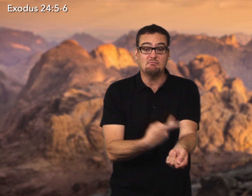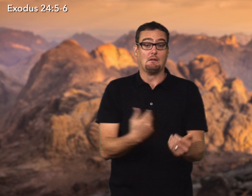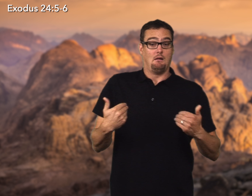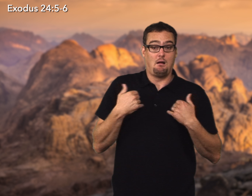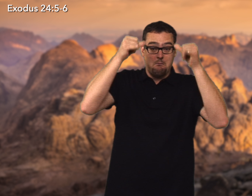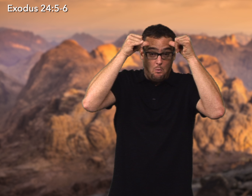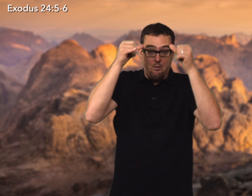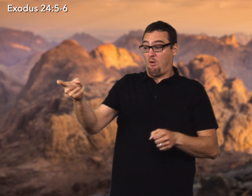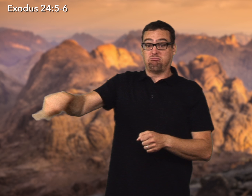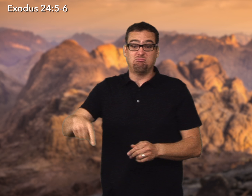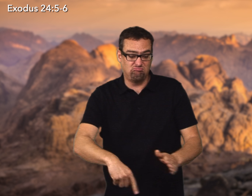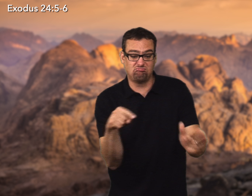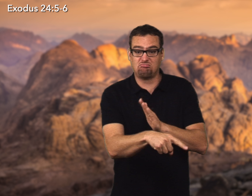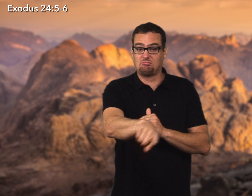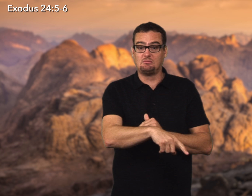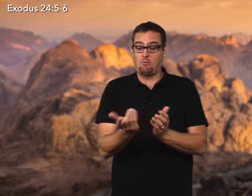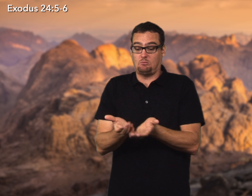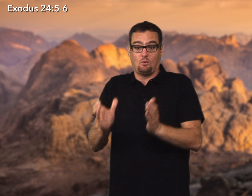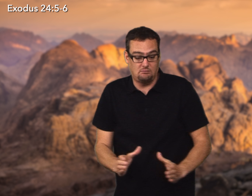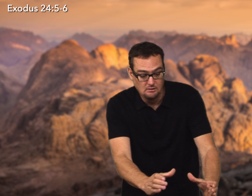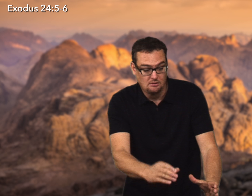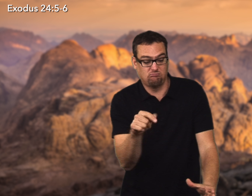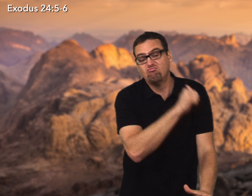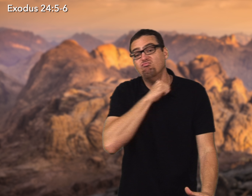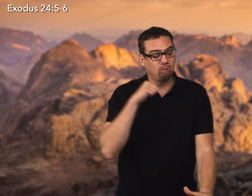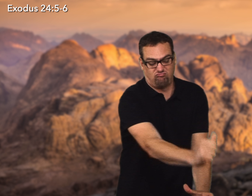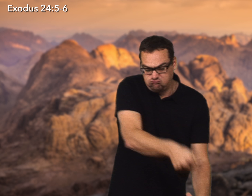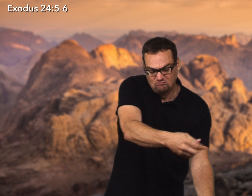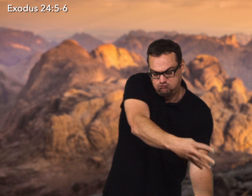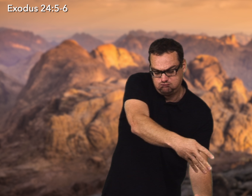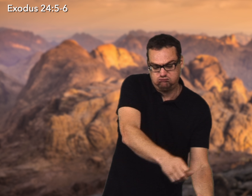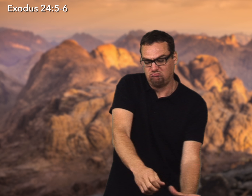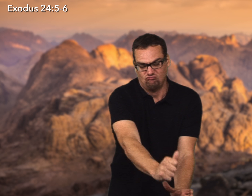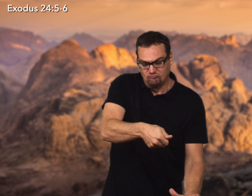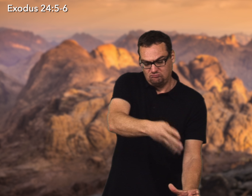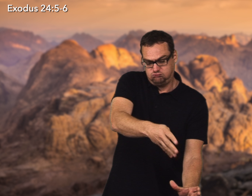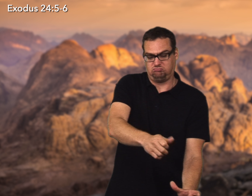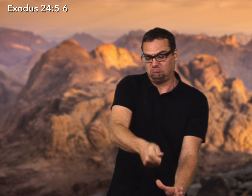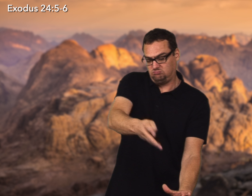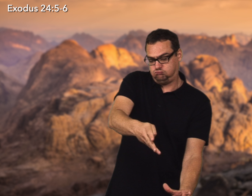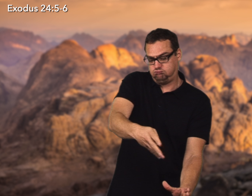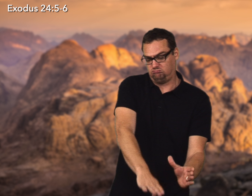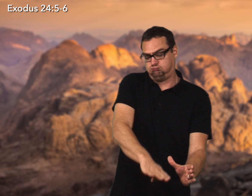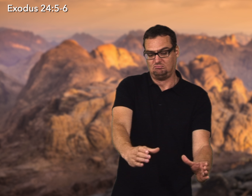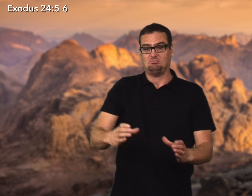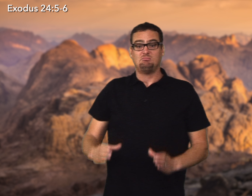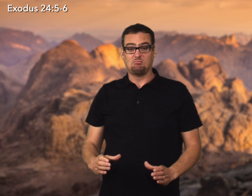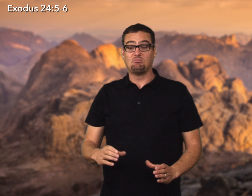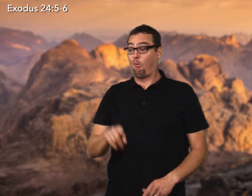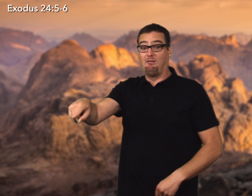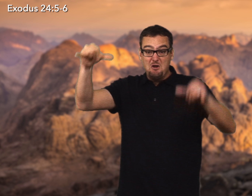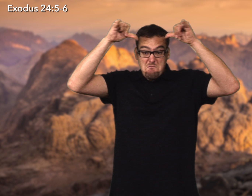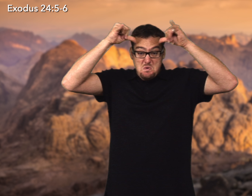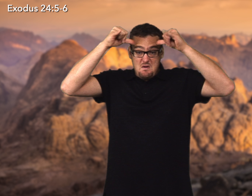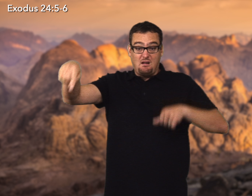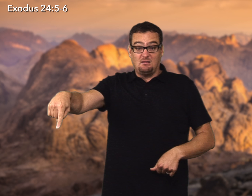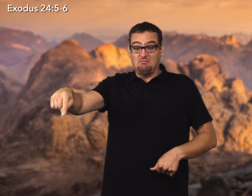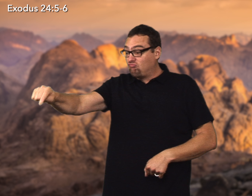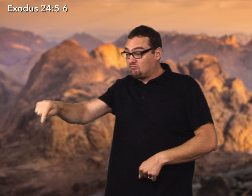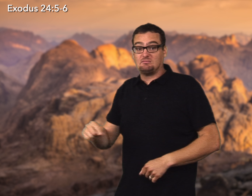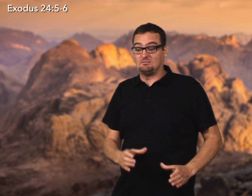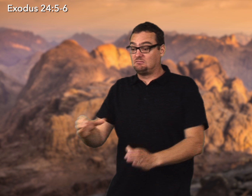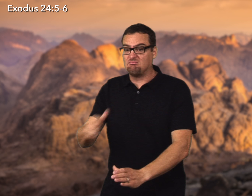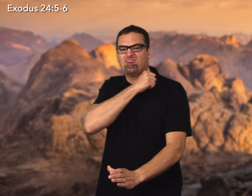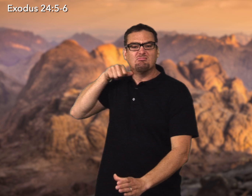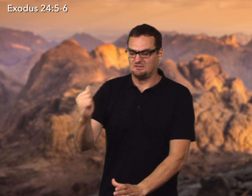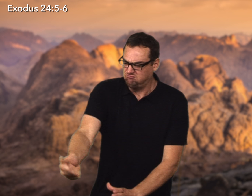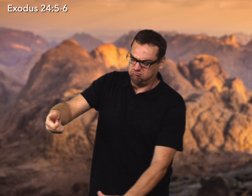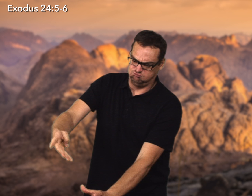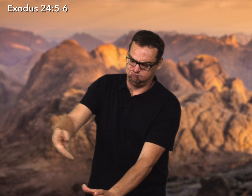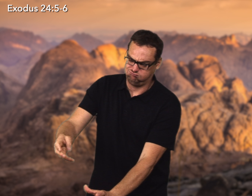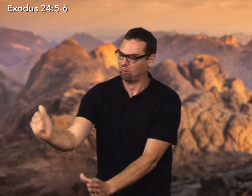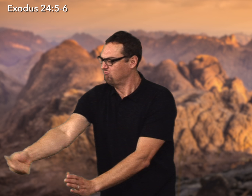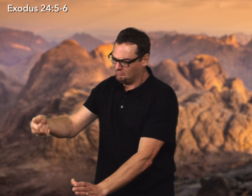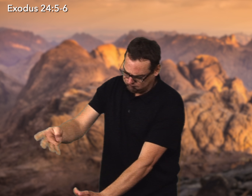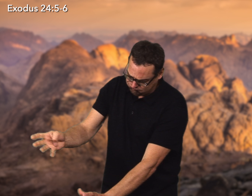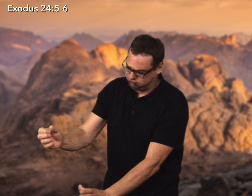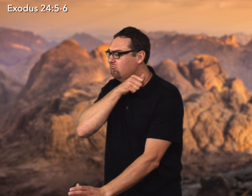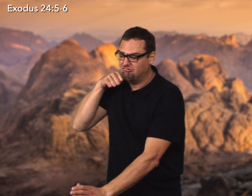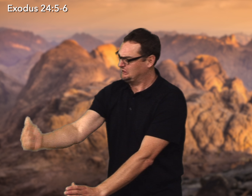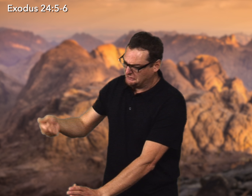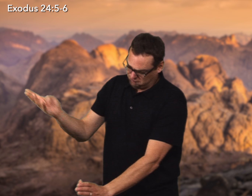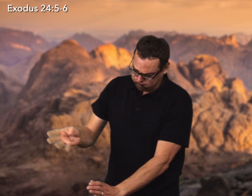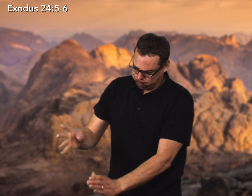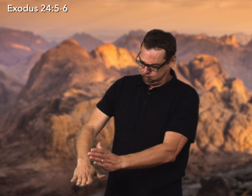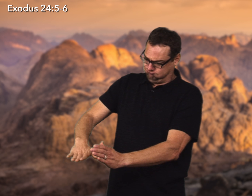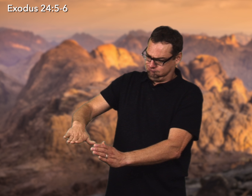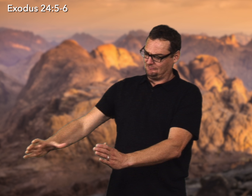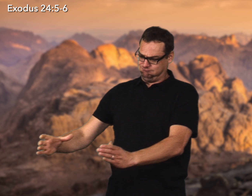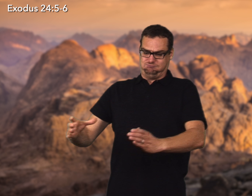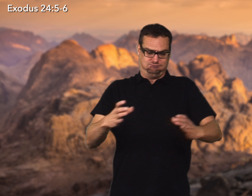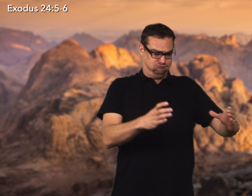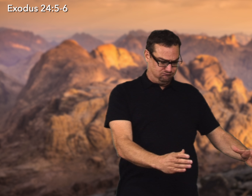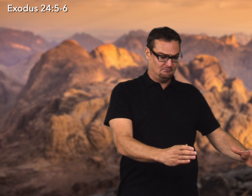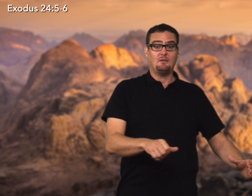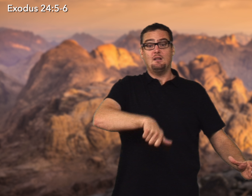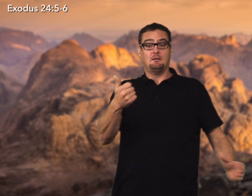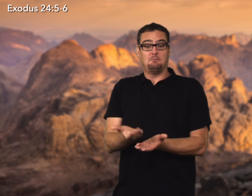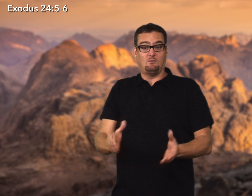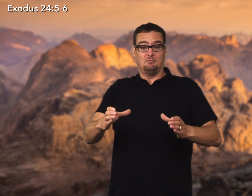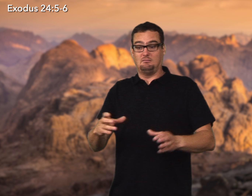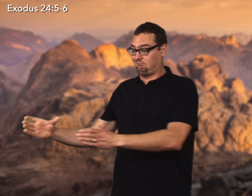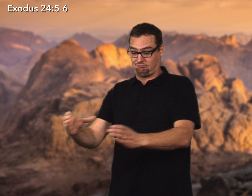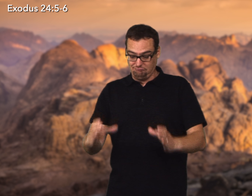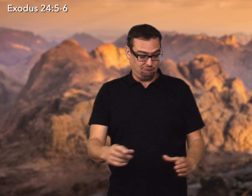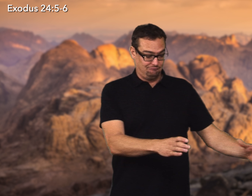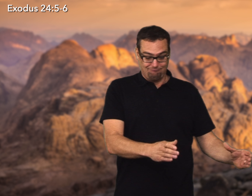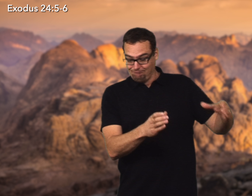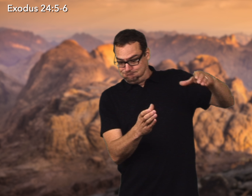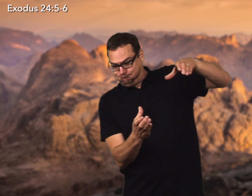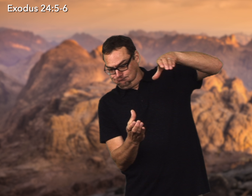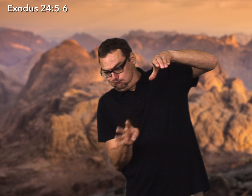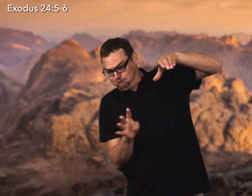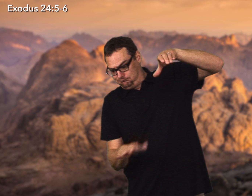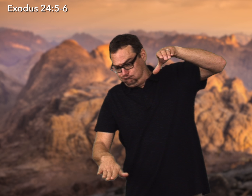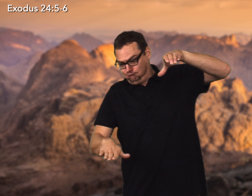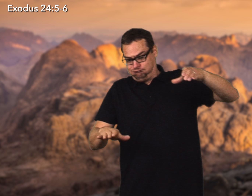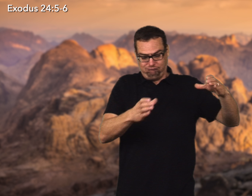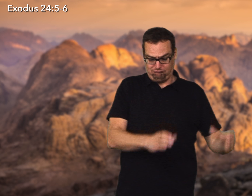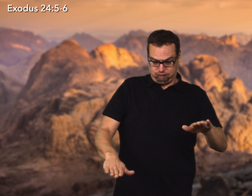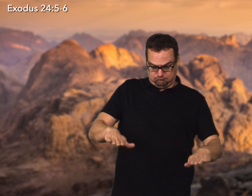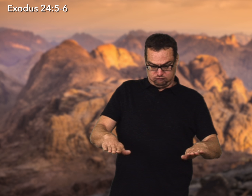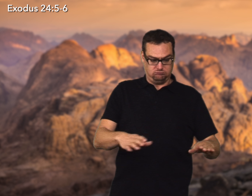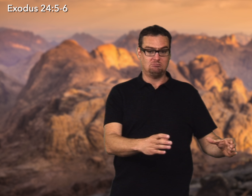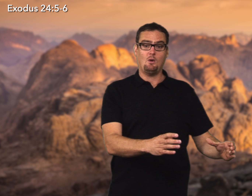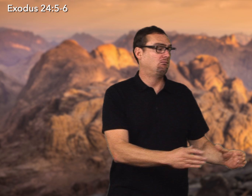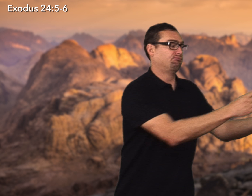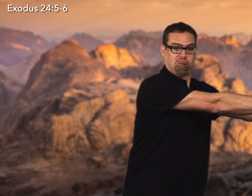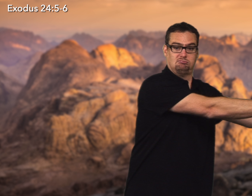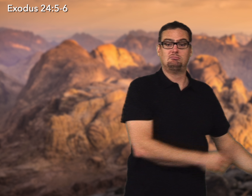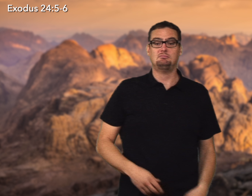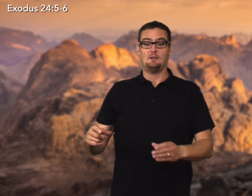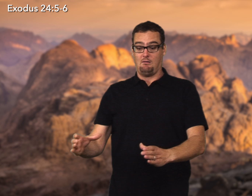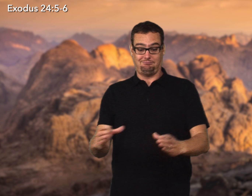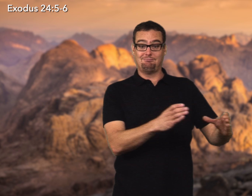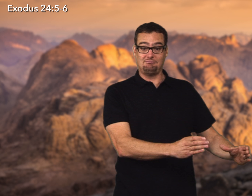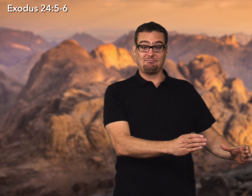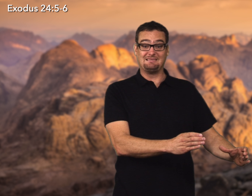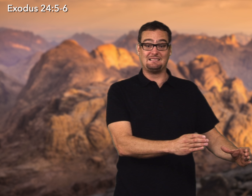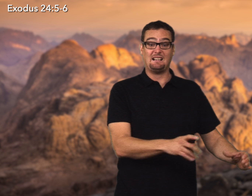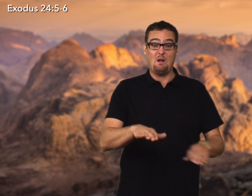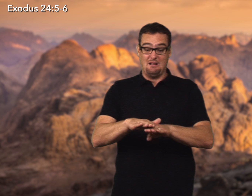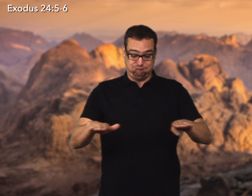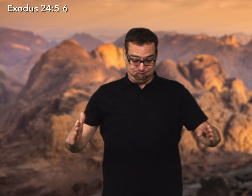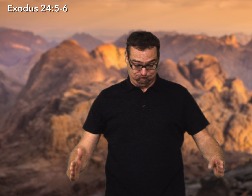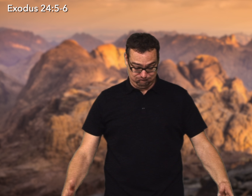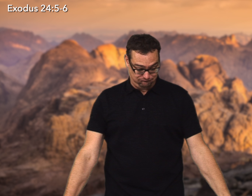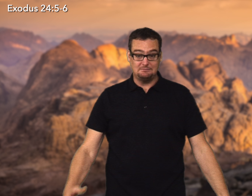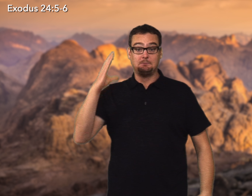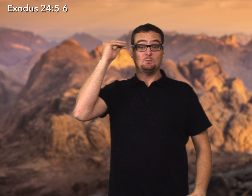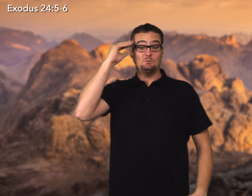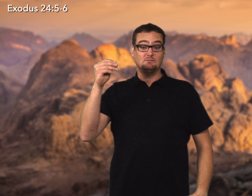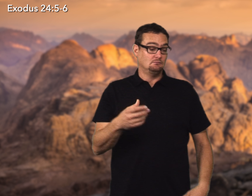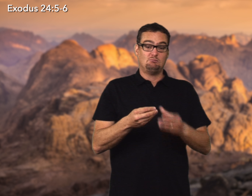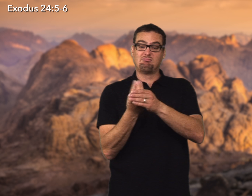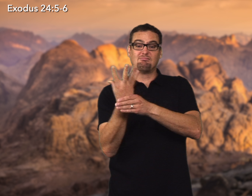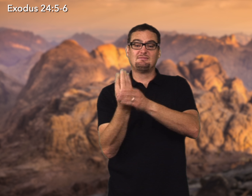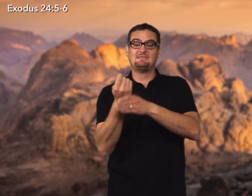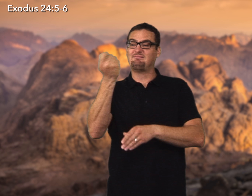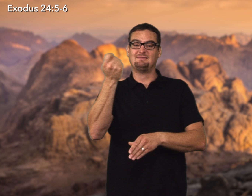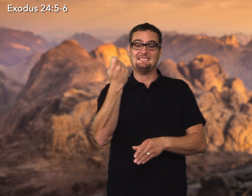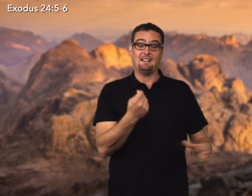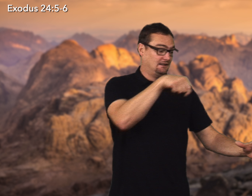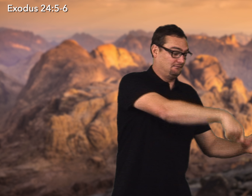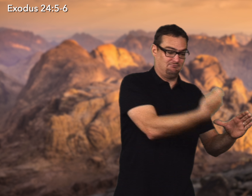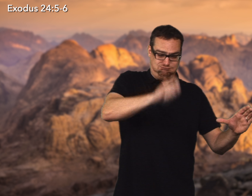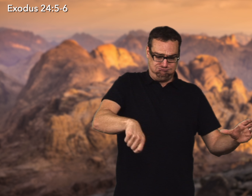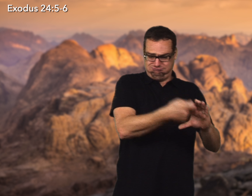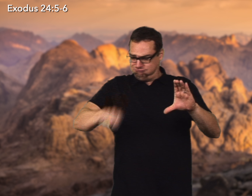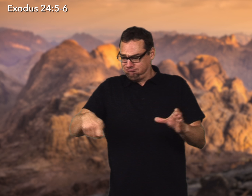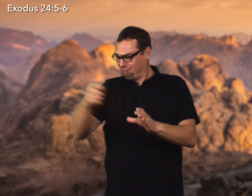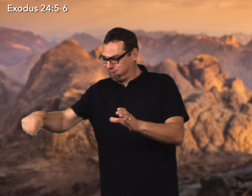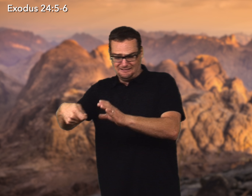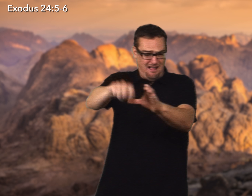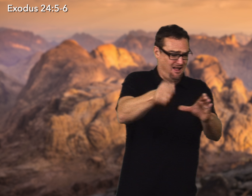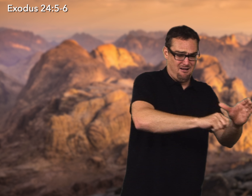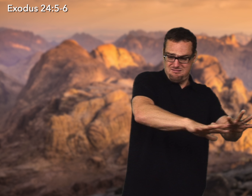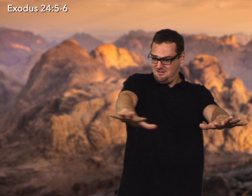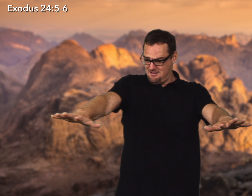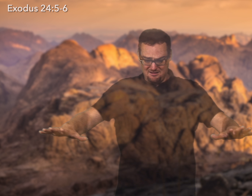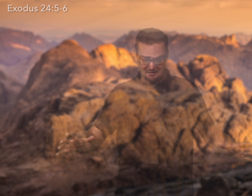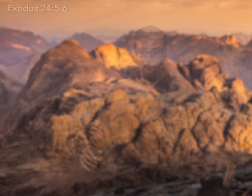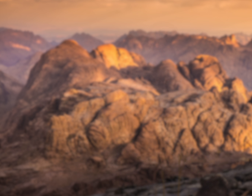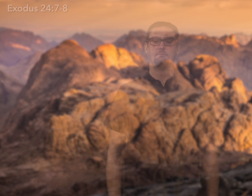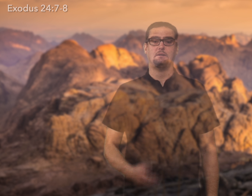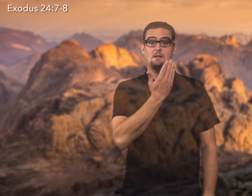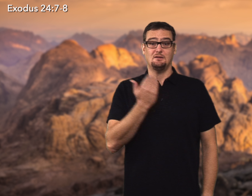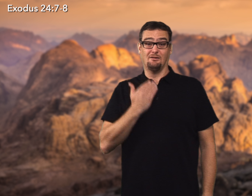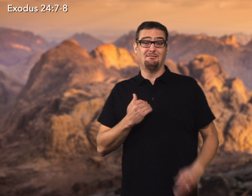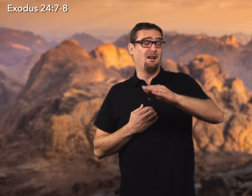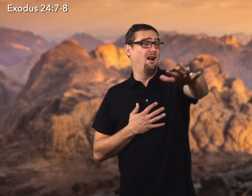Moses took half of the blood and put it in bowls, and the other half he sprinkled on the altar.